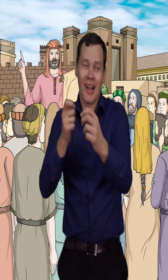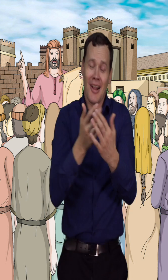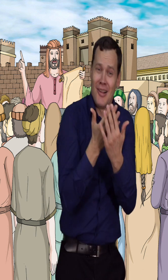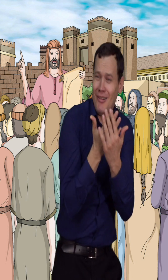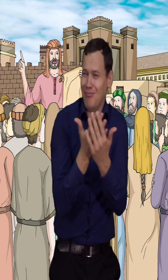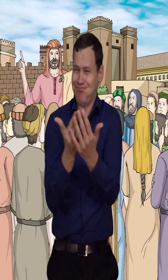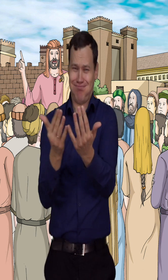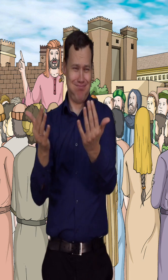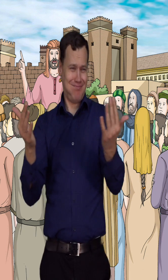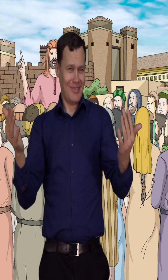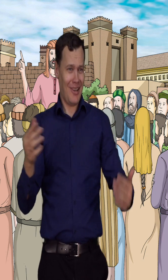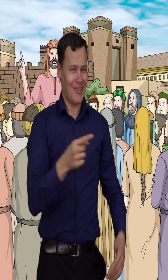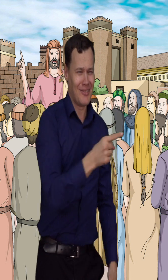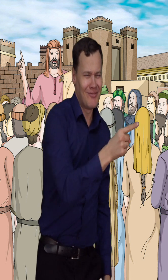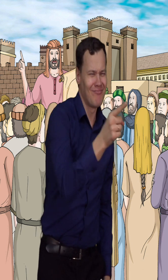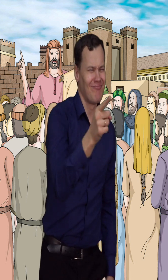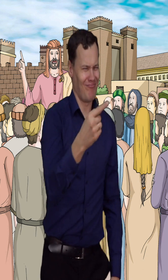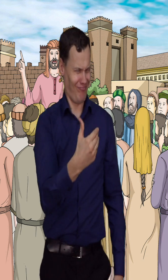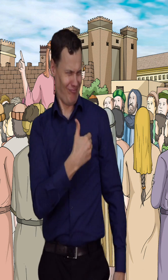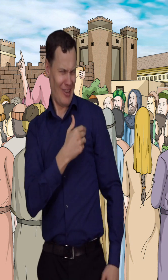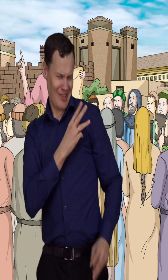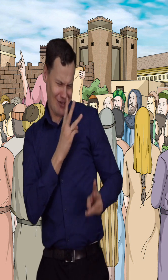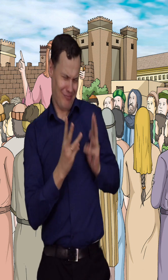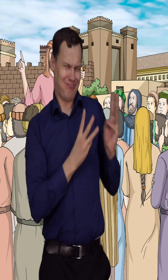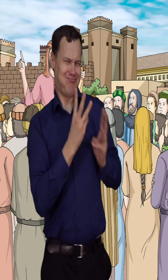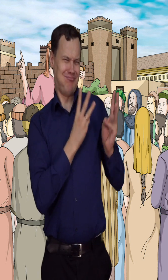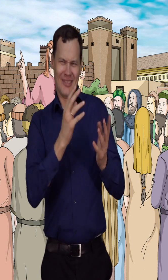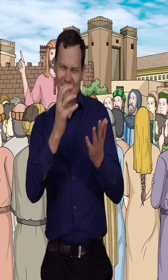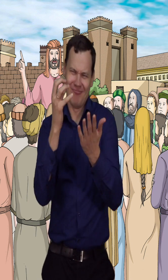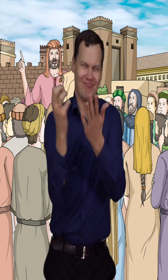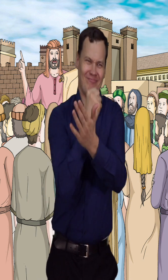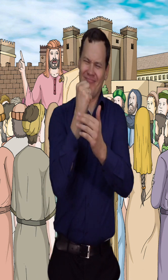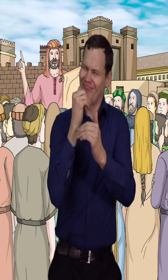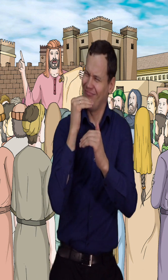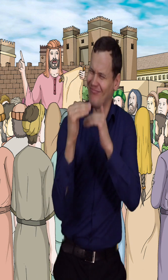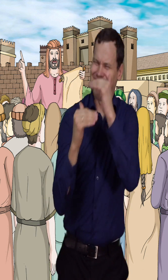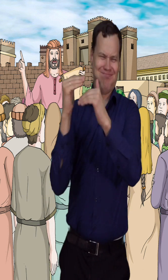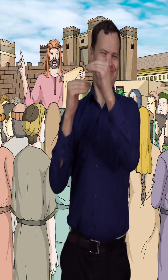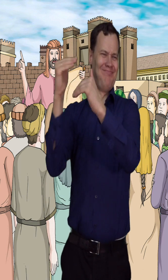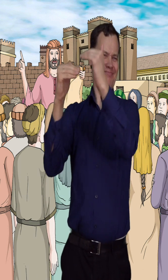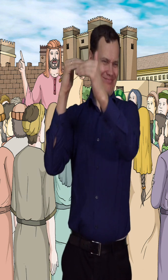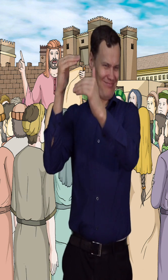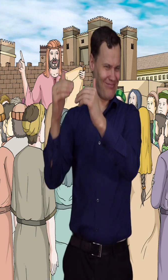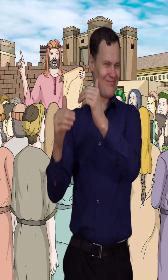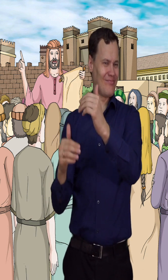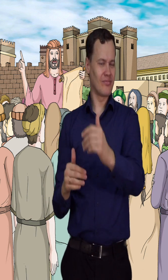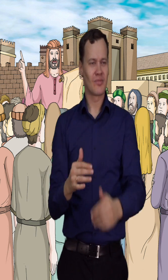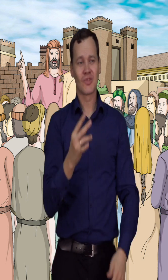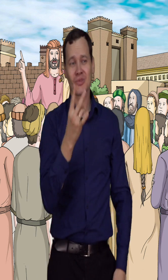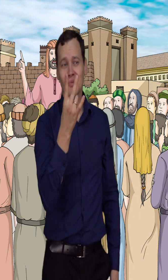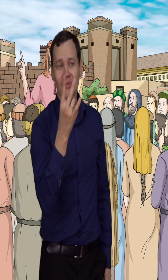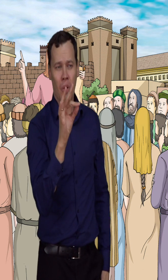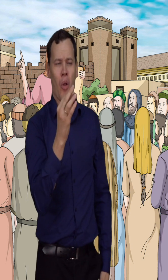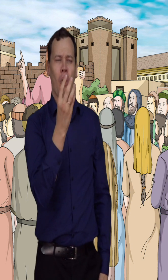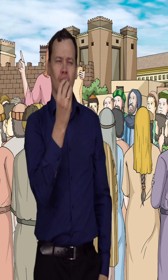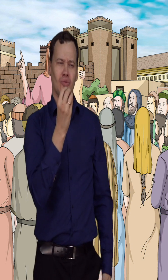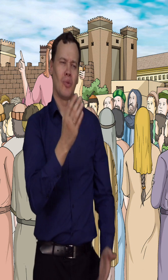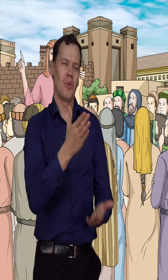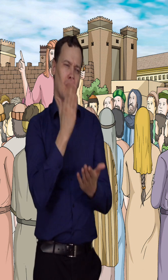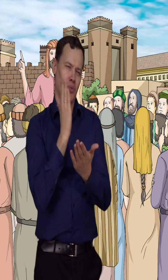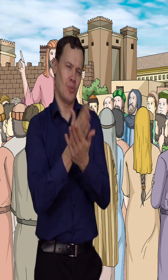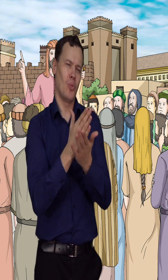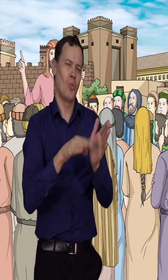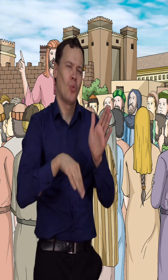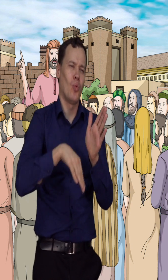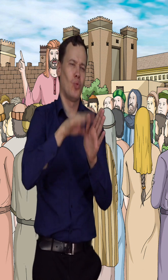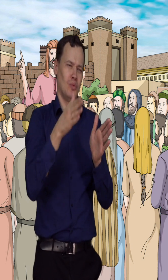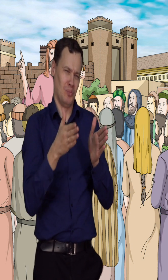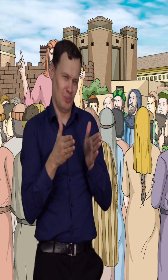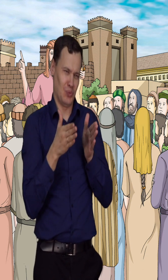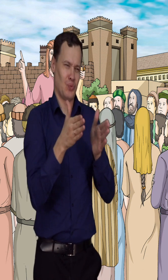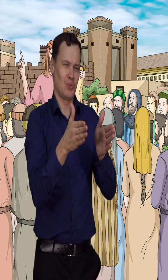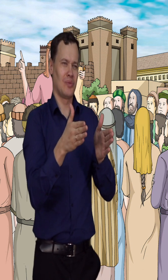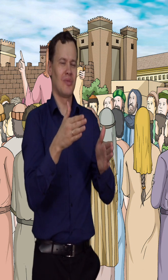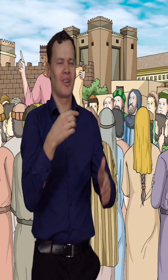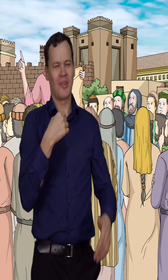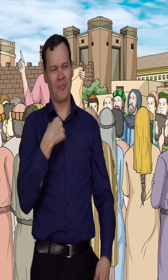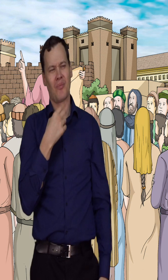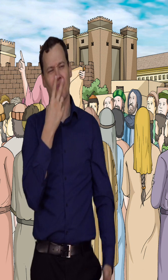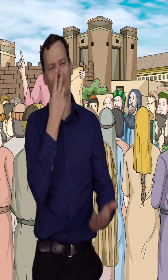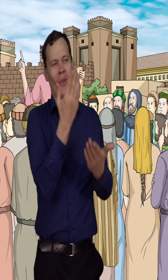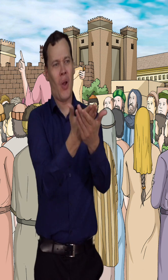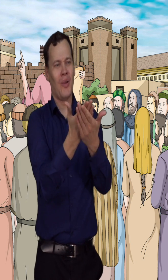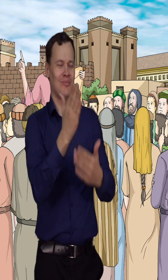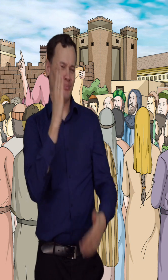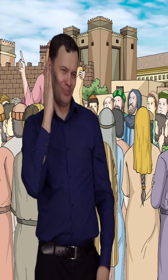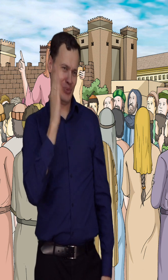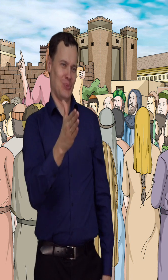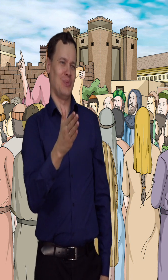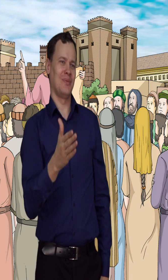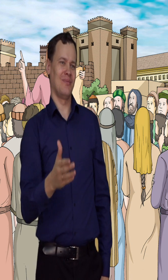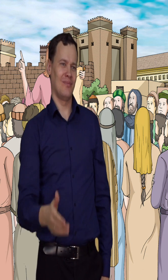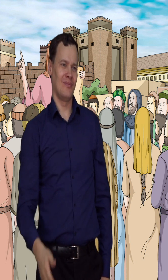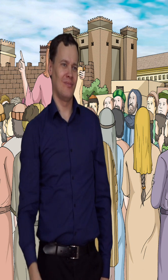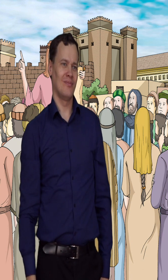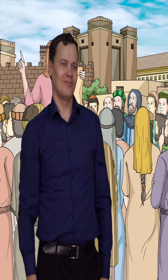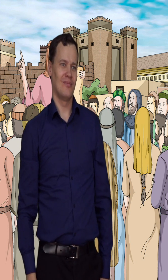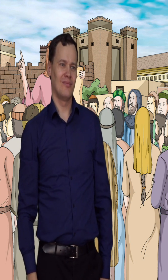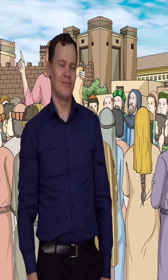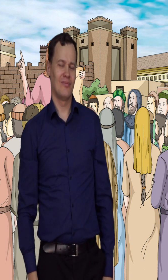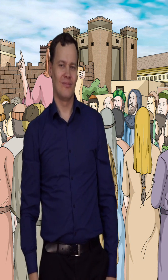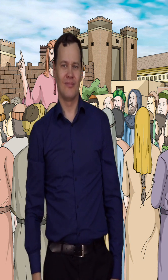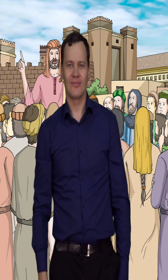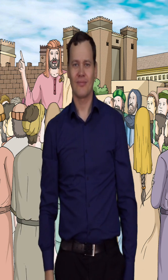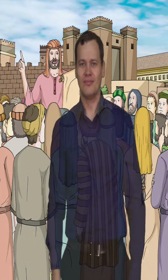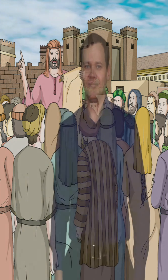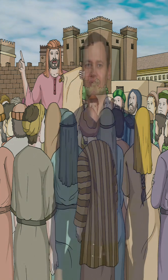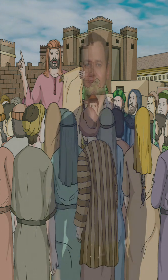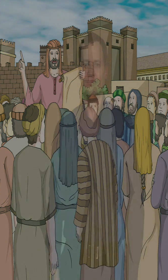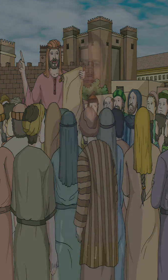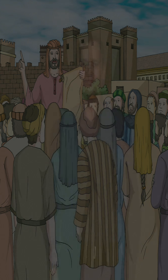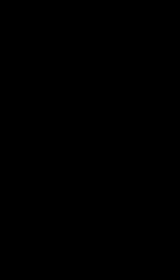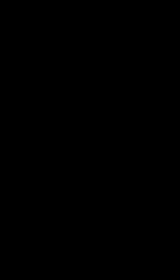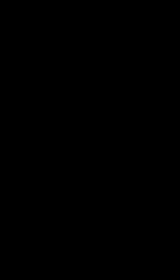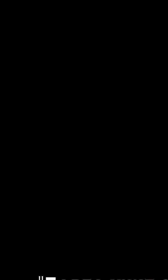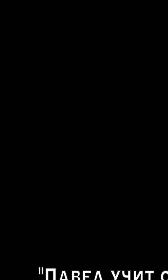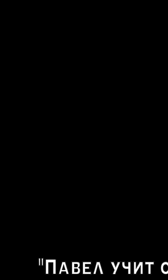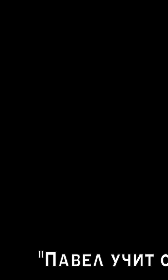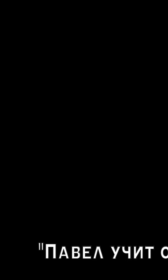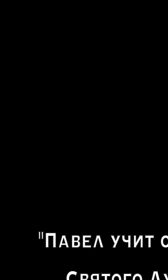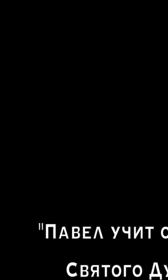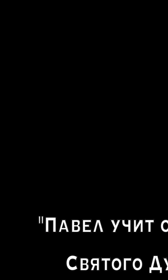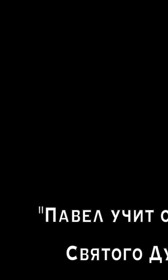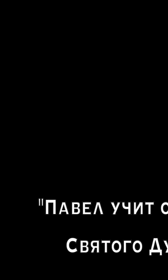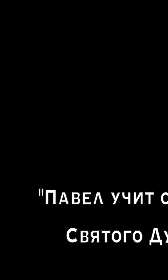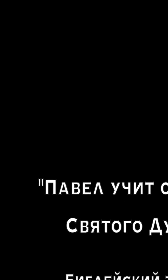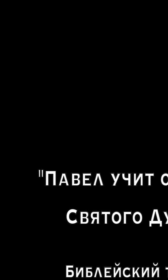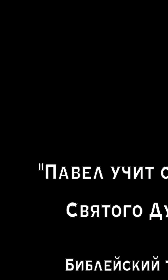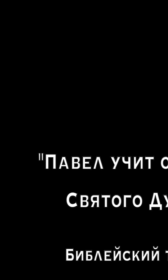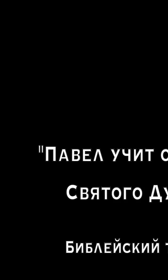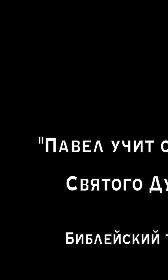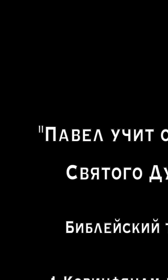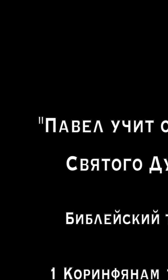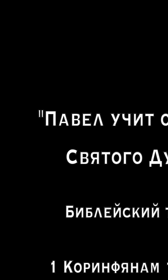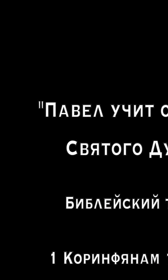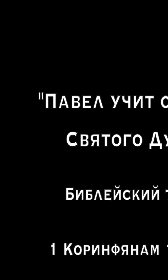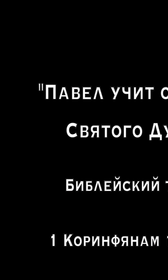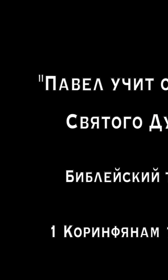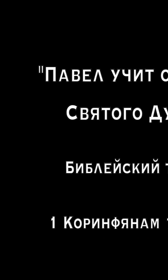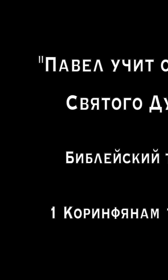And now I will show you the most excellent way.